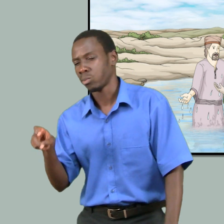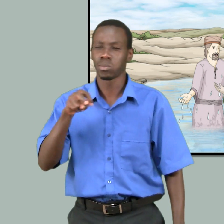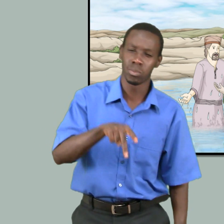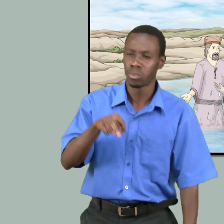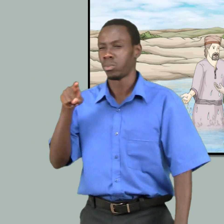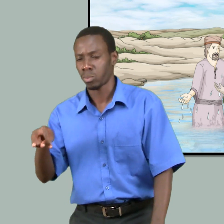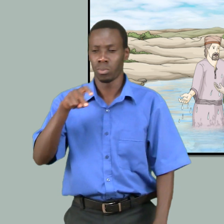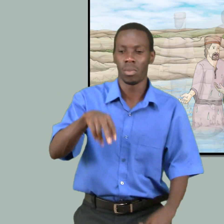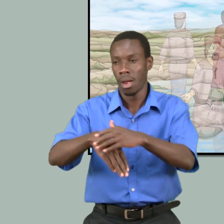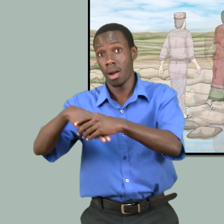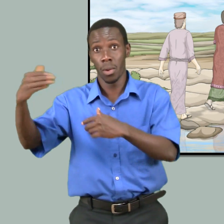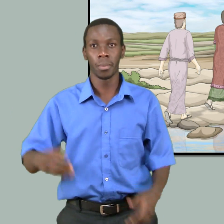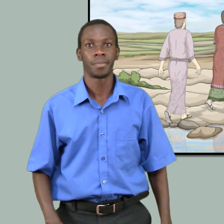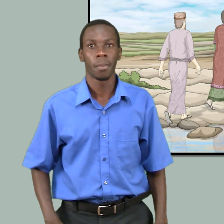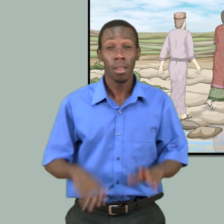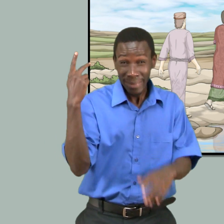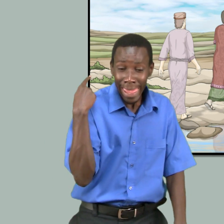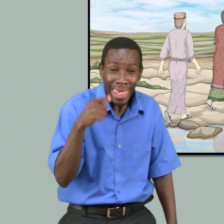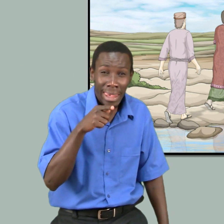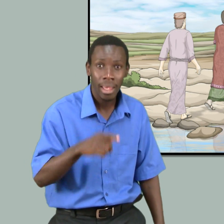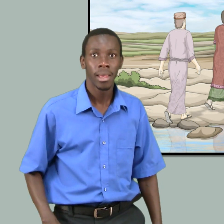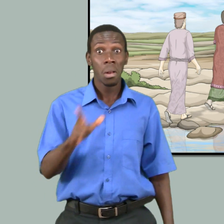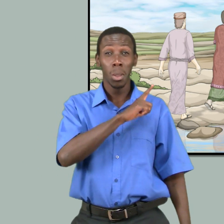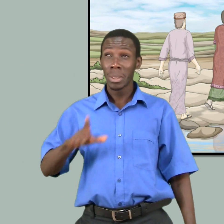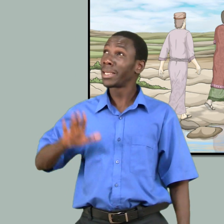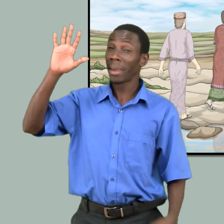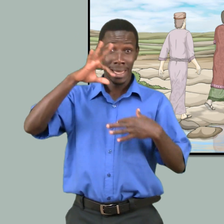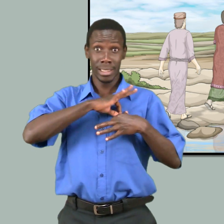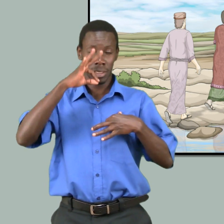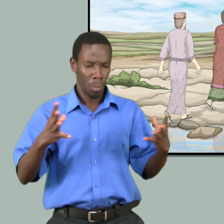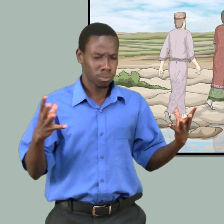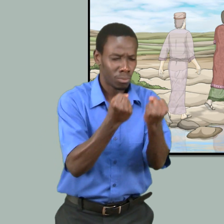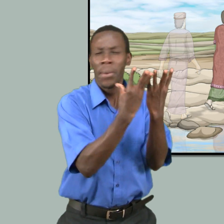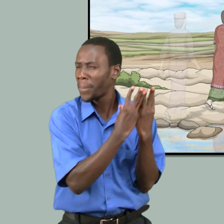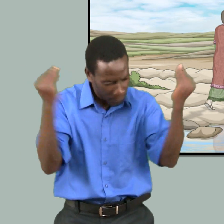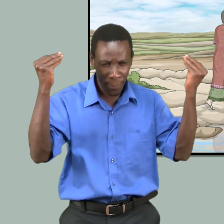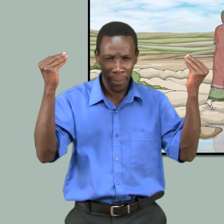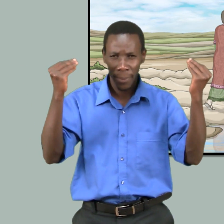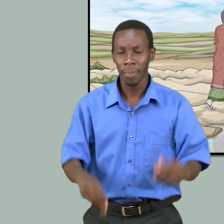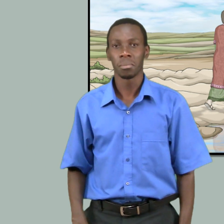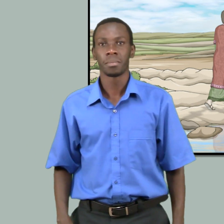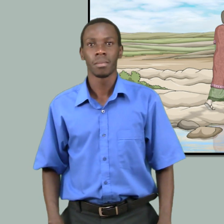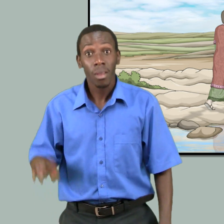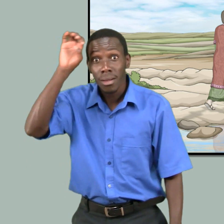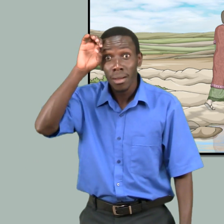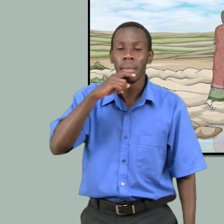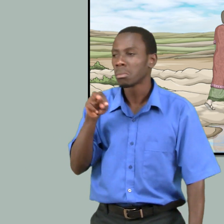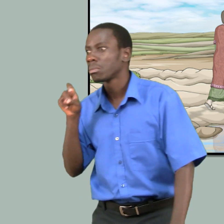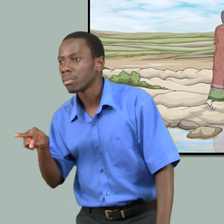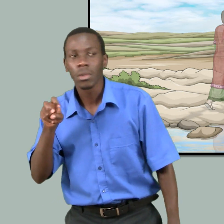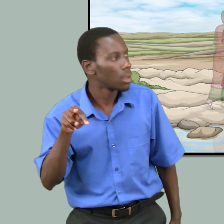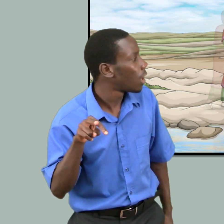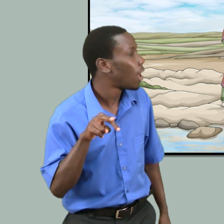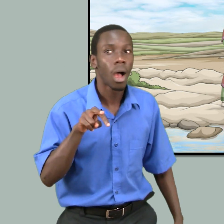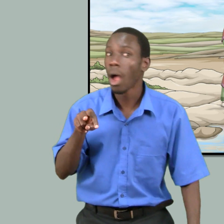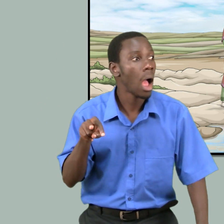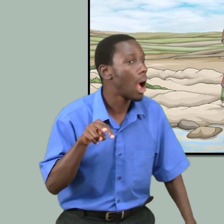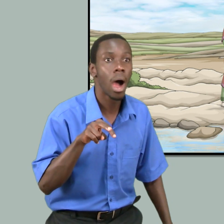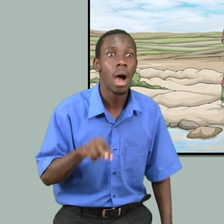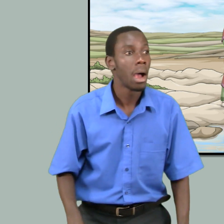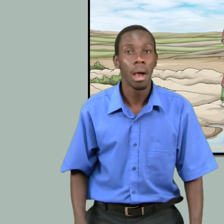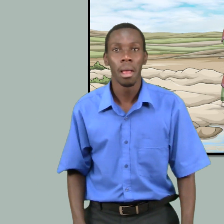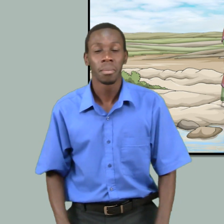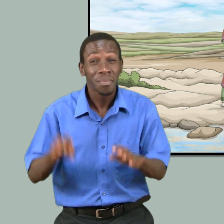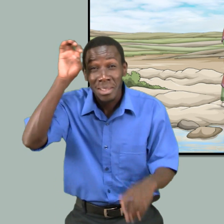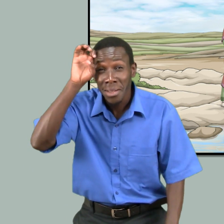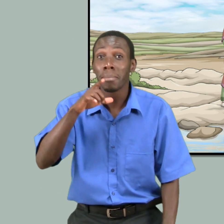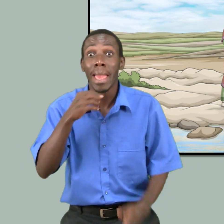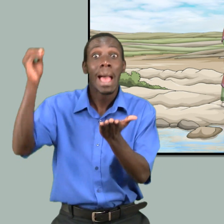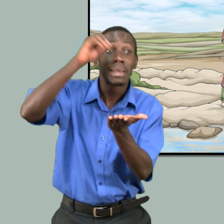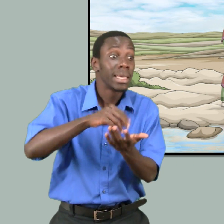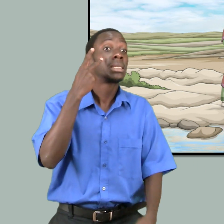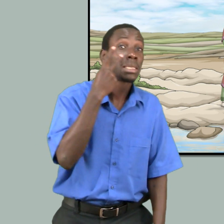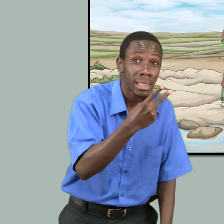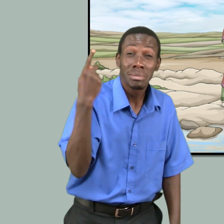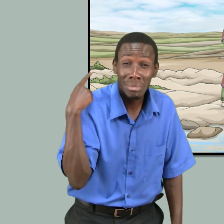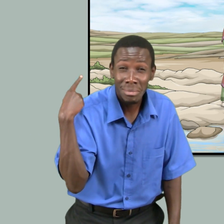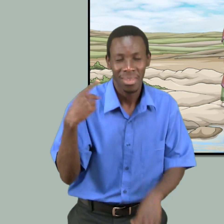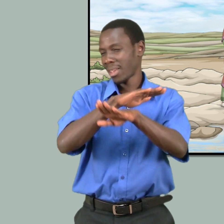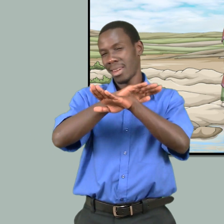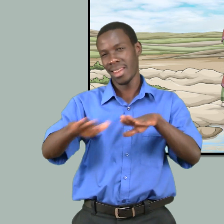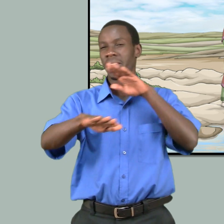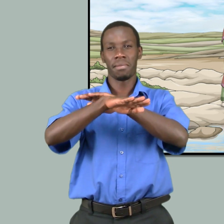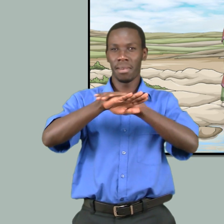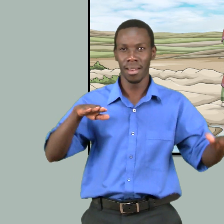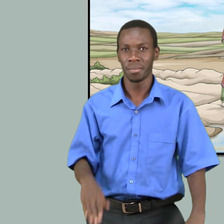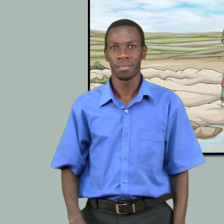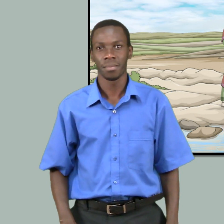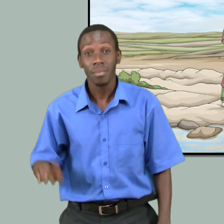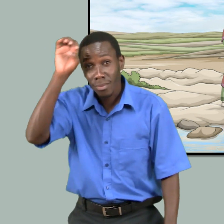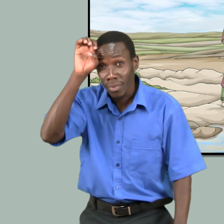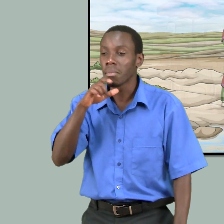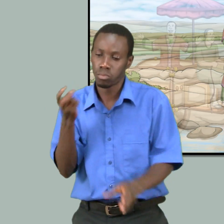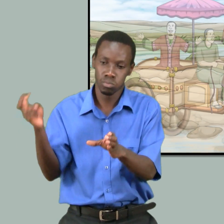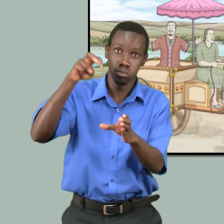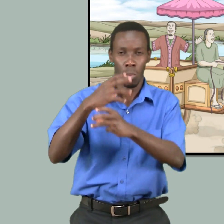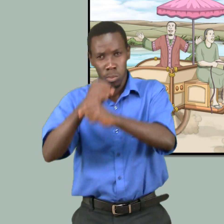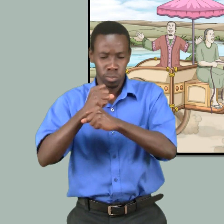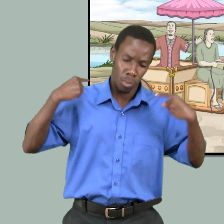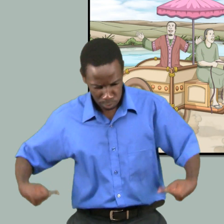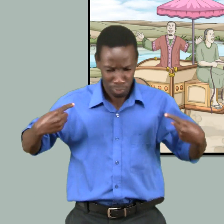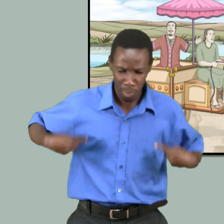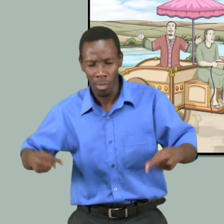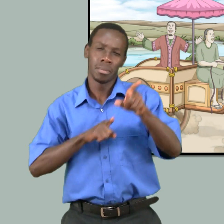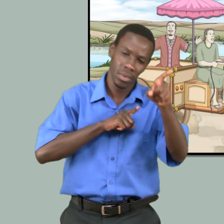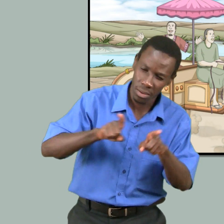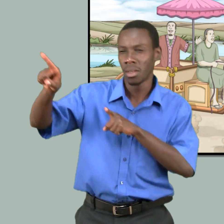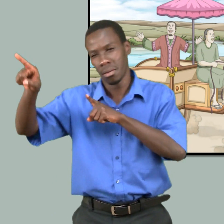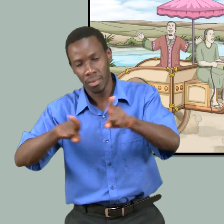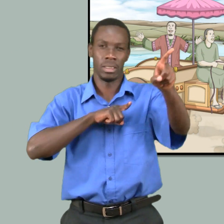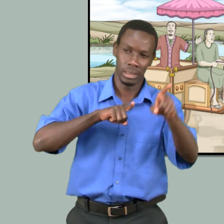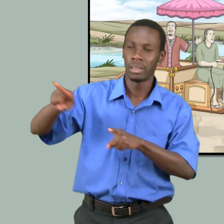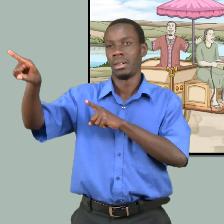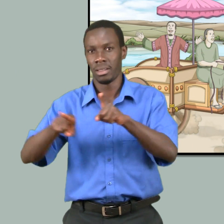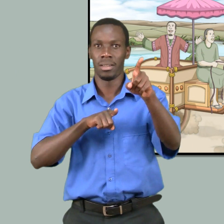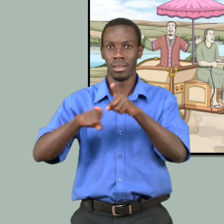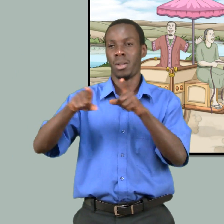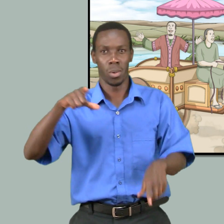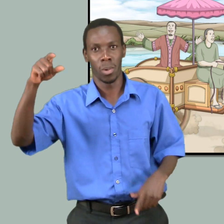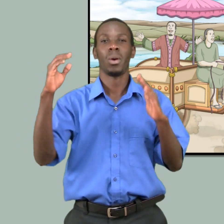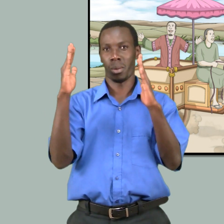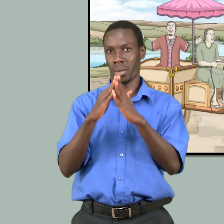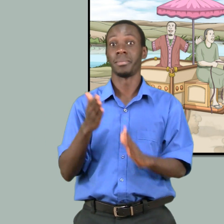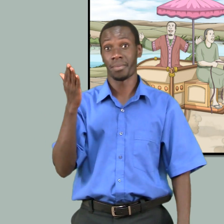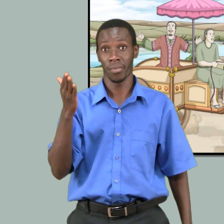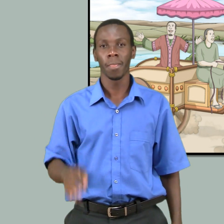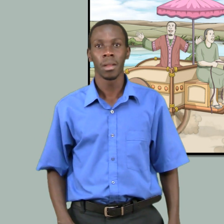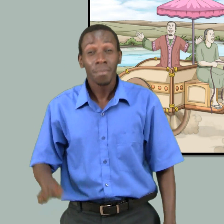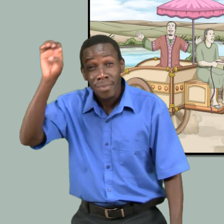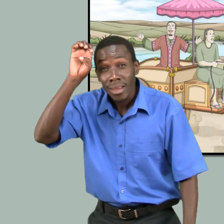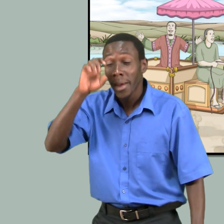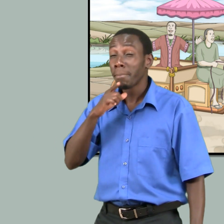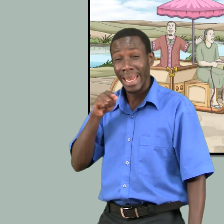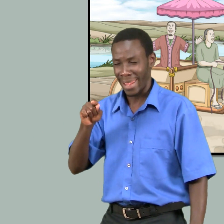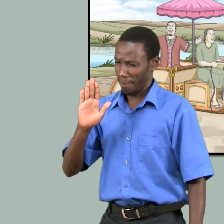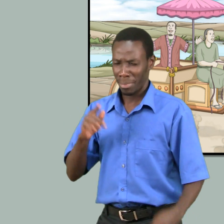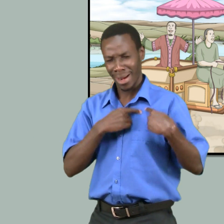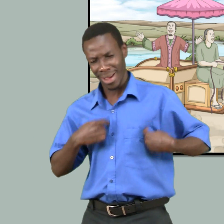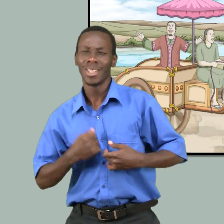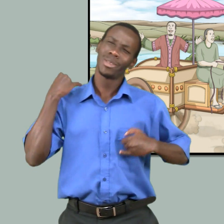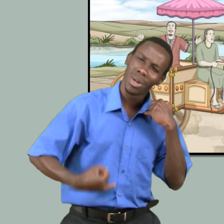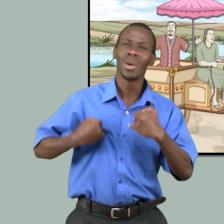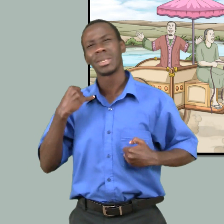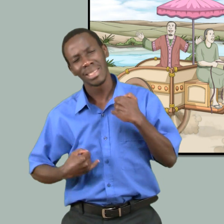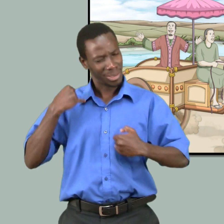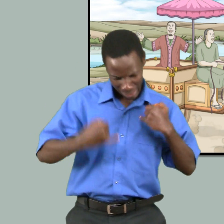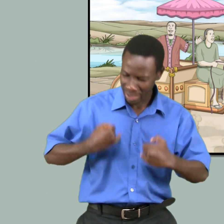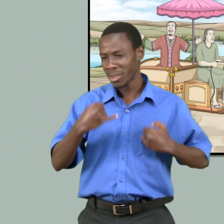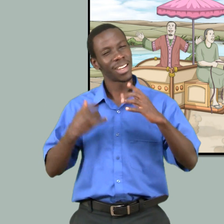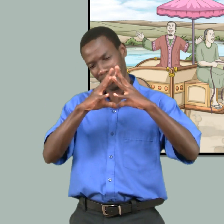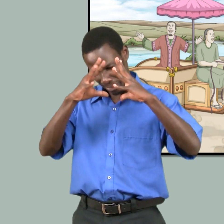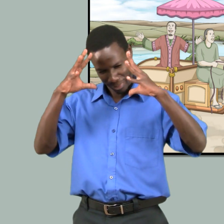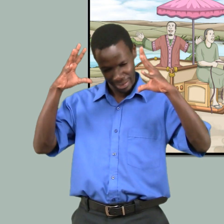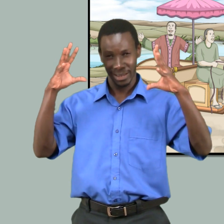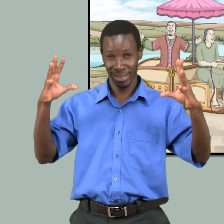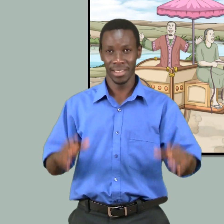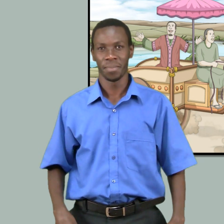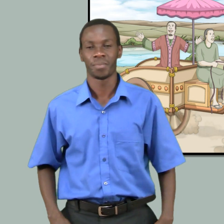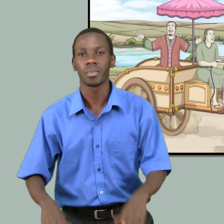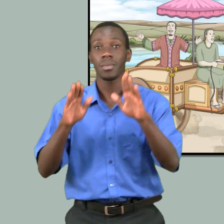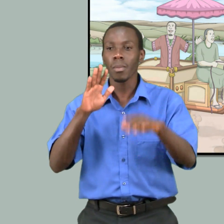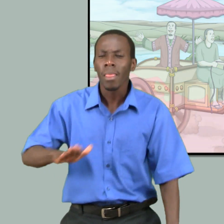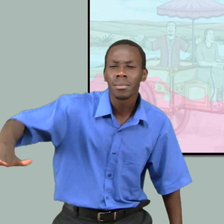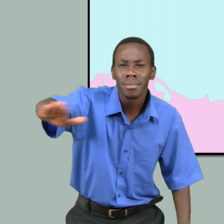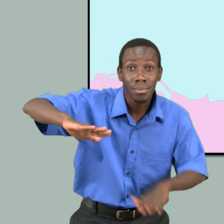When they came up out of the water, the Spirit of the Lord carried Philip away, and the eunuch saw him no more, but went on his way rejoicing.